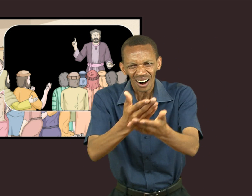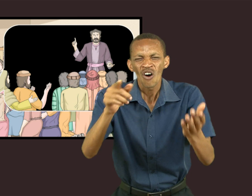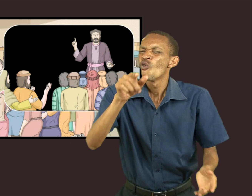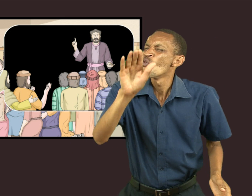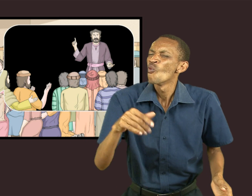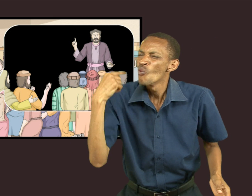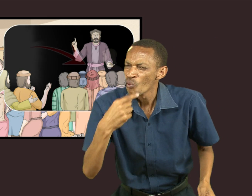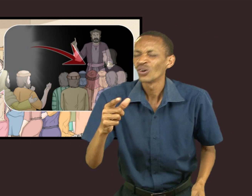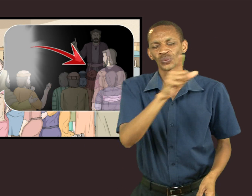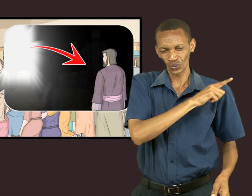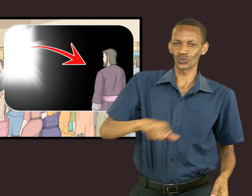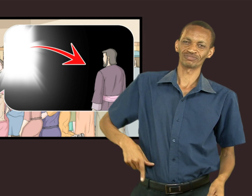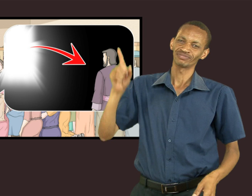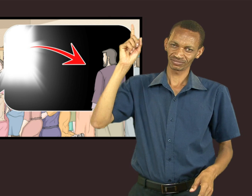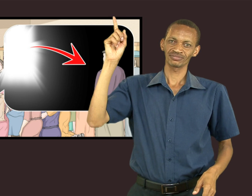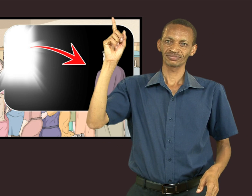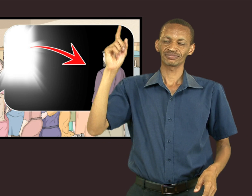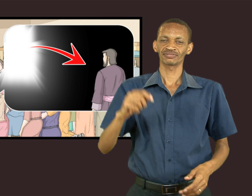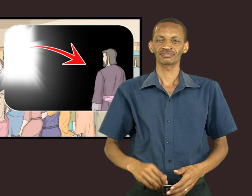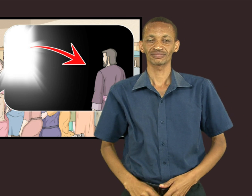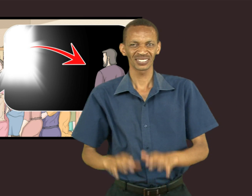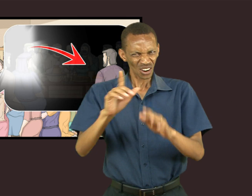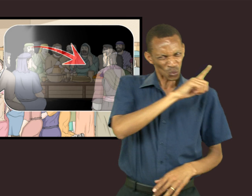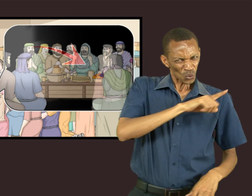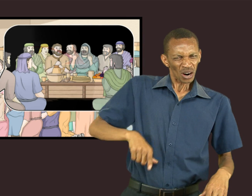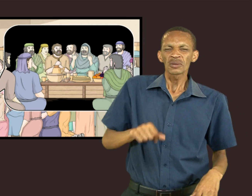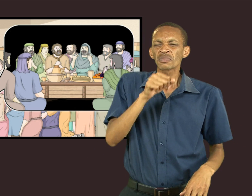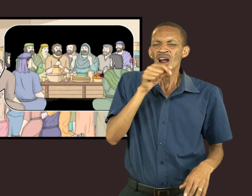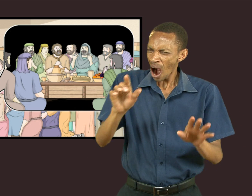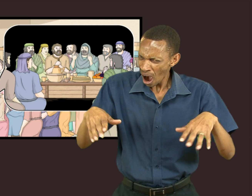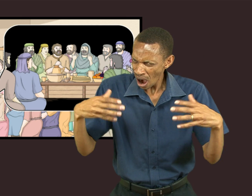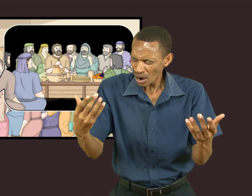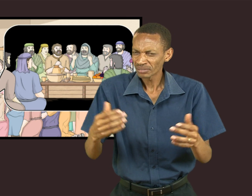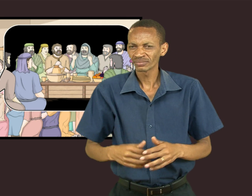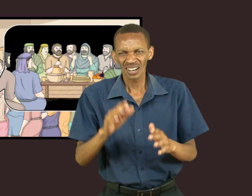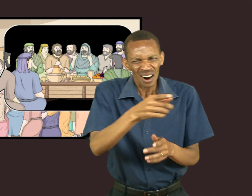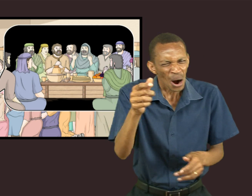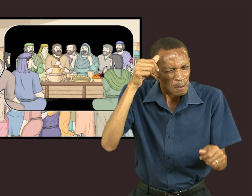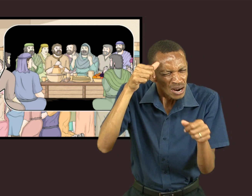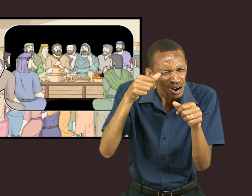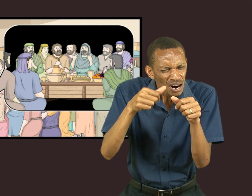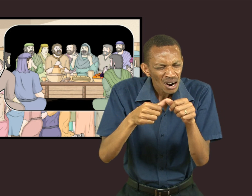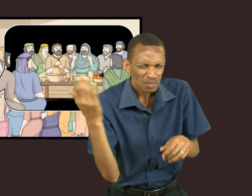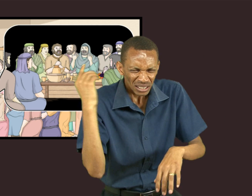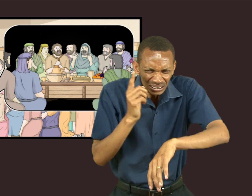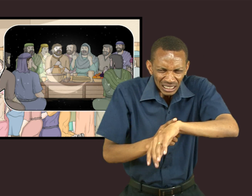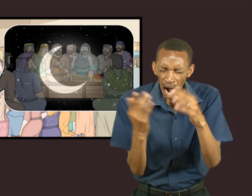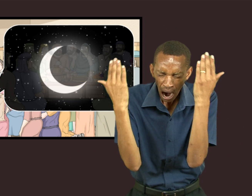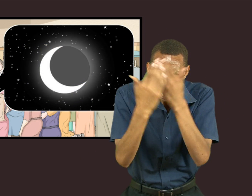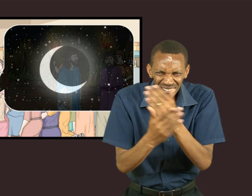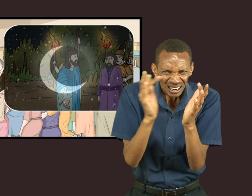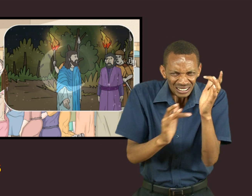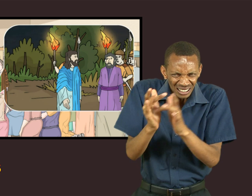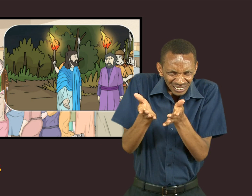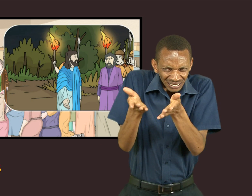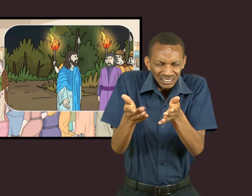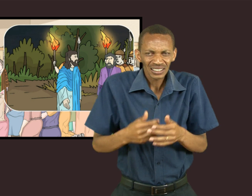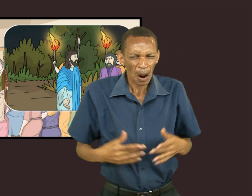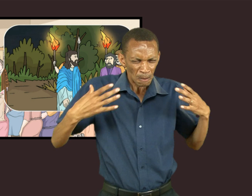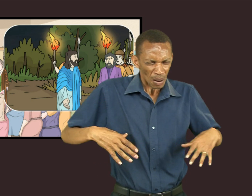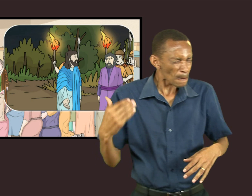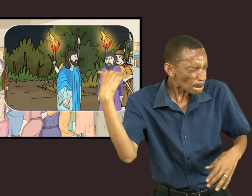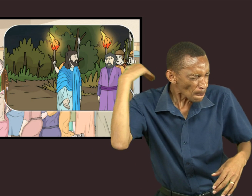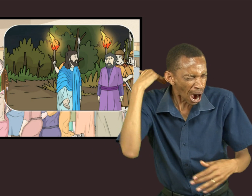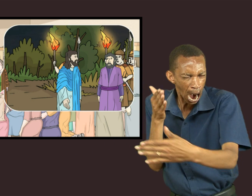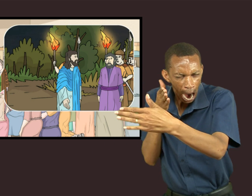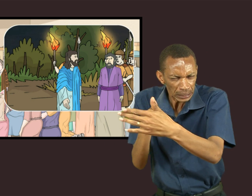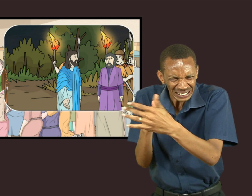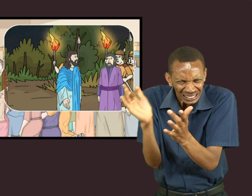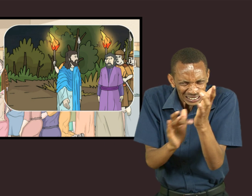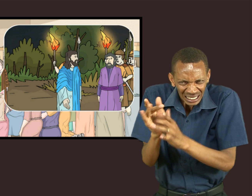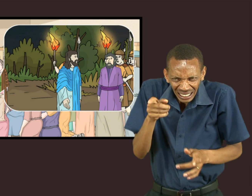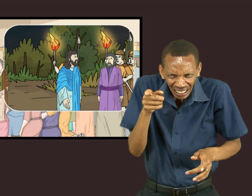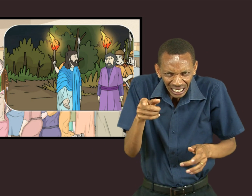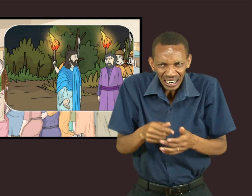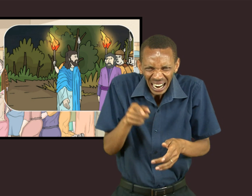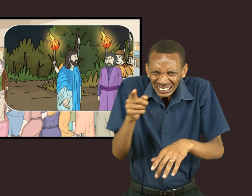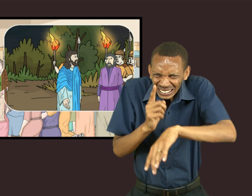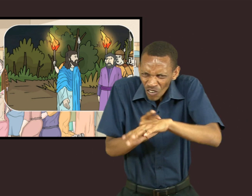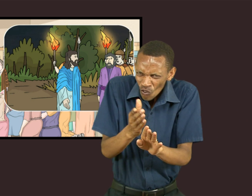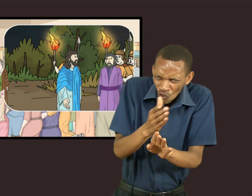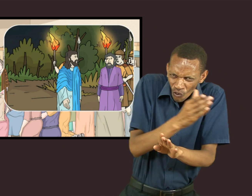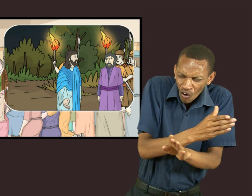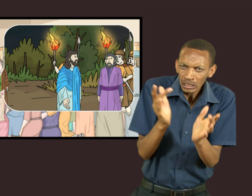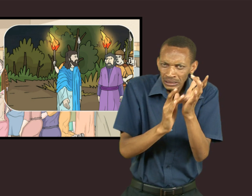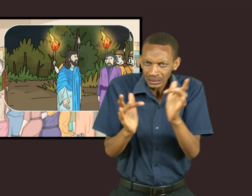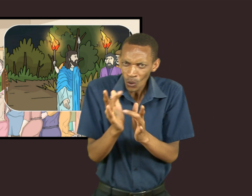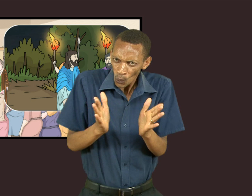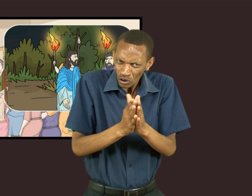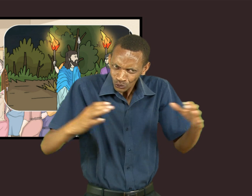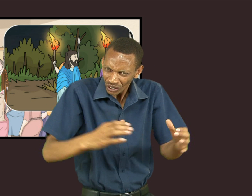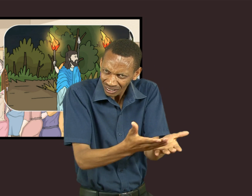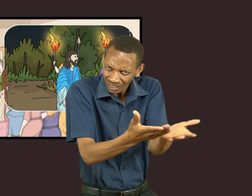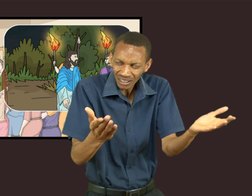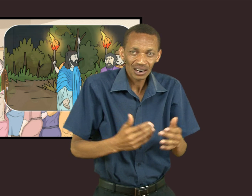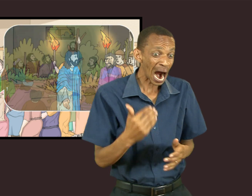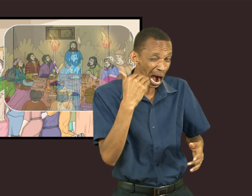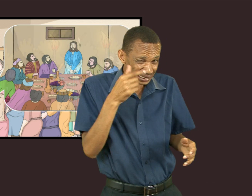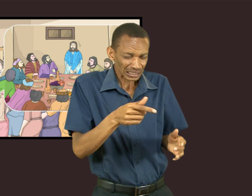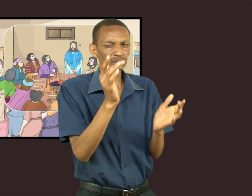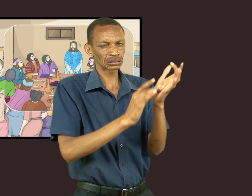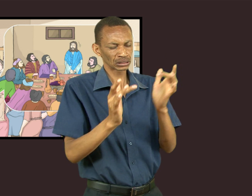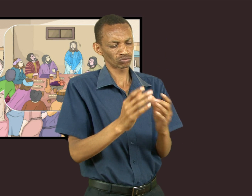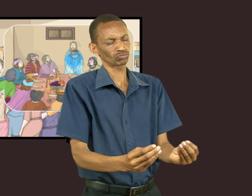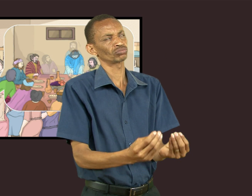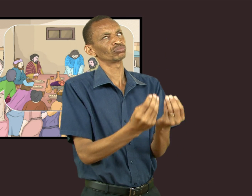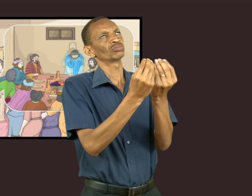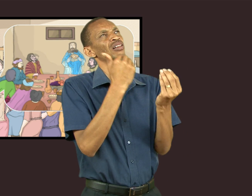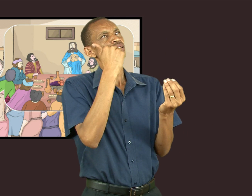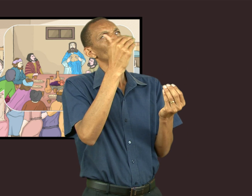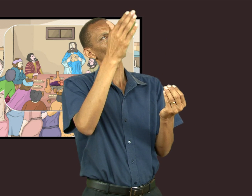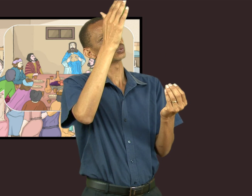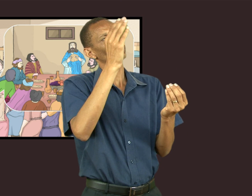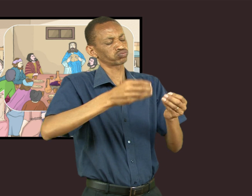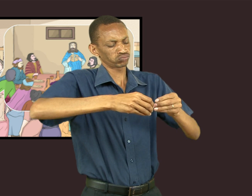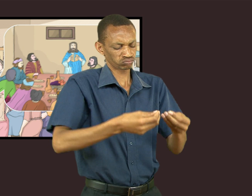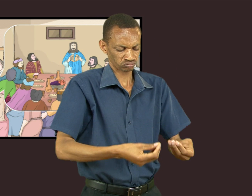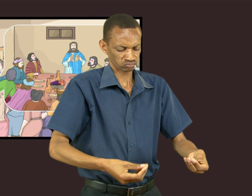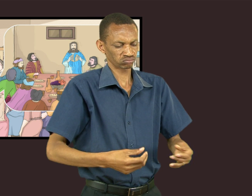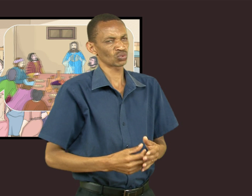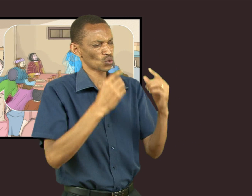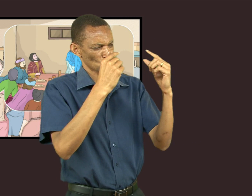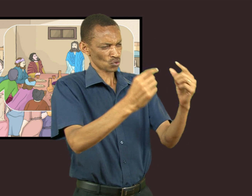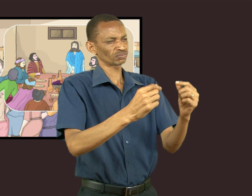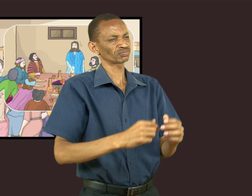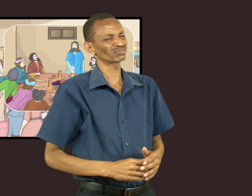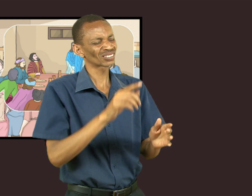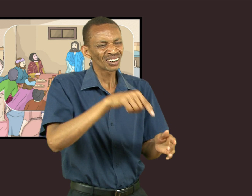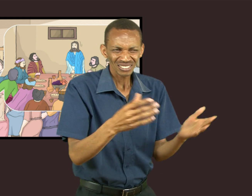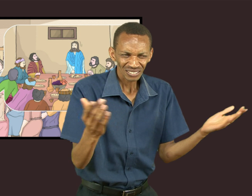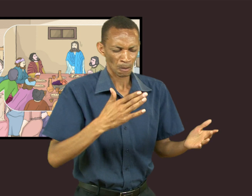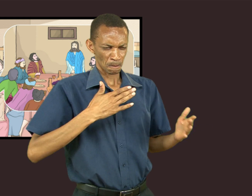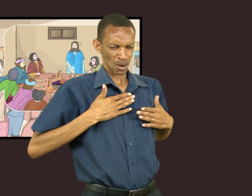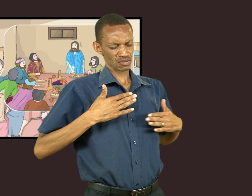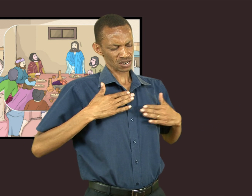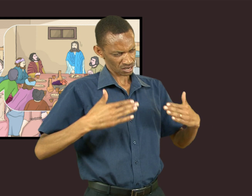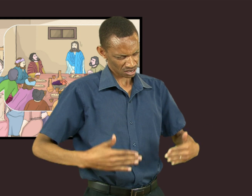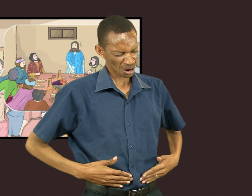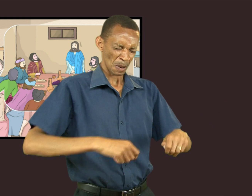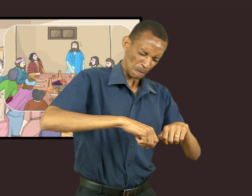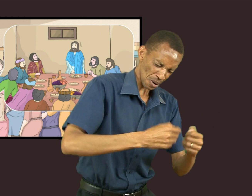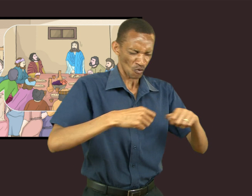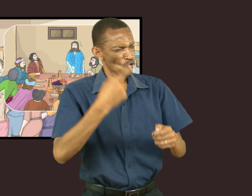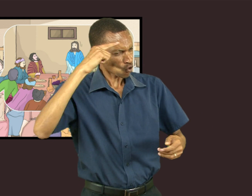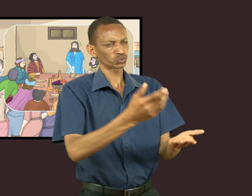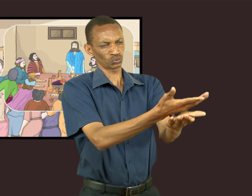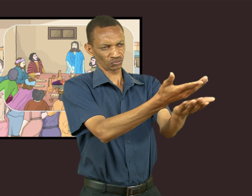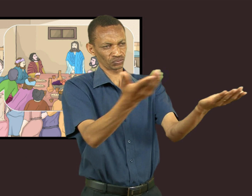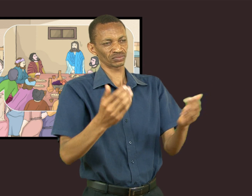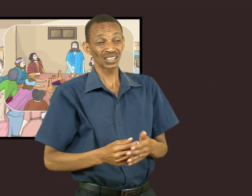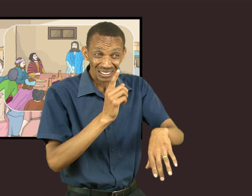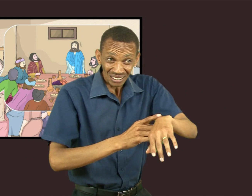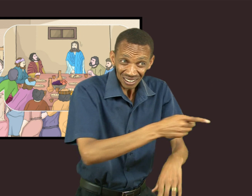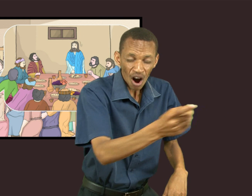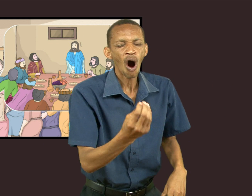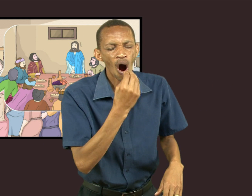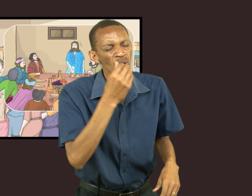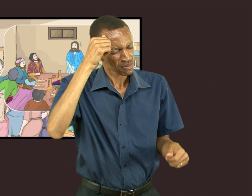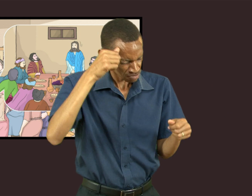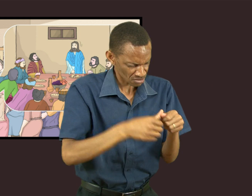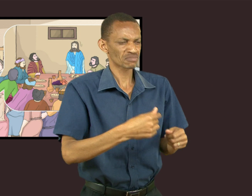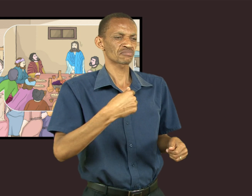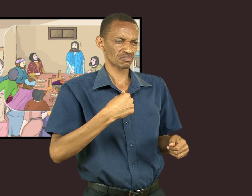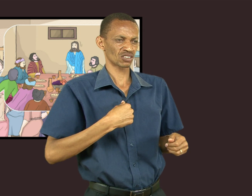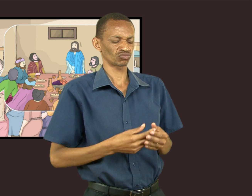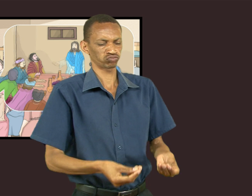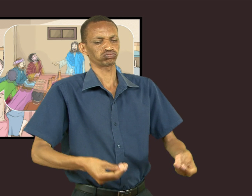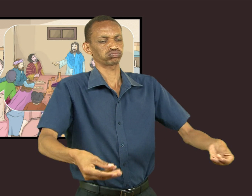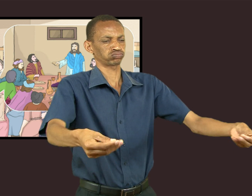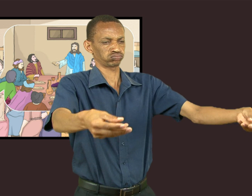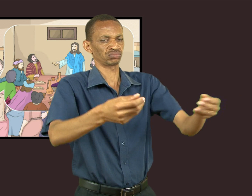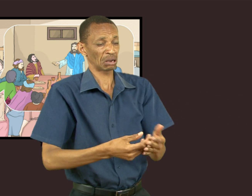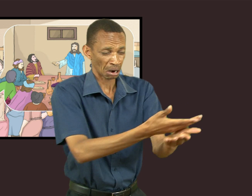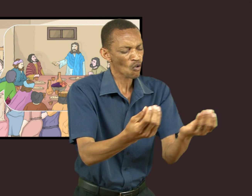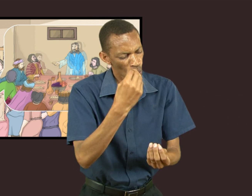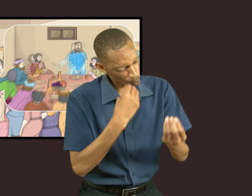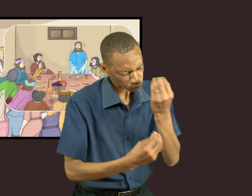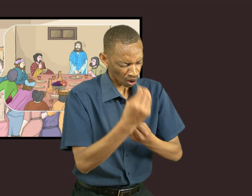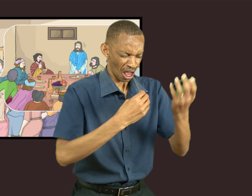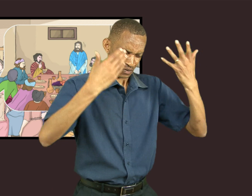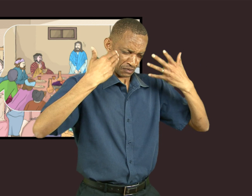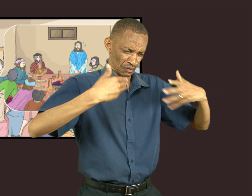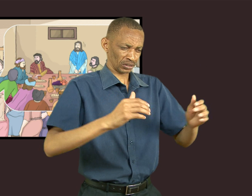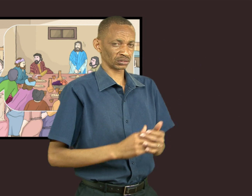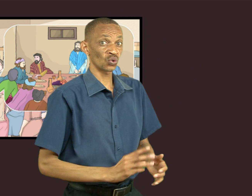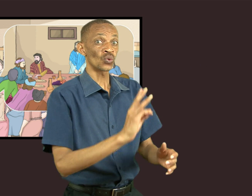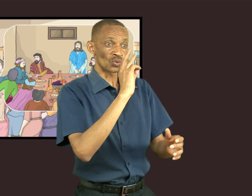For I received from the Lord what I also passed on to you: The Lord Jesus, on the night He was betrayed, took bread, and when He had given thanks, He broke it and said, “This is My body, which is for you;